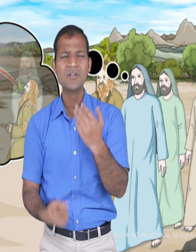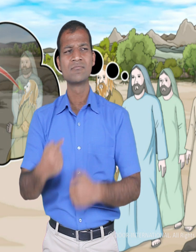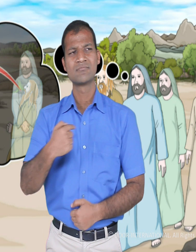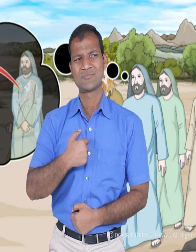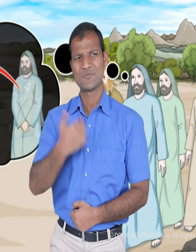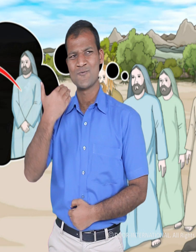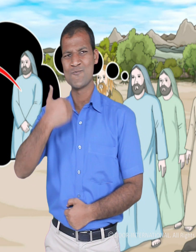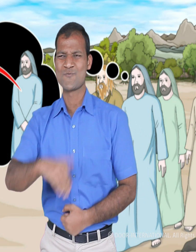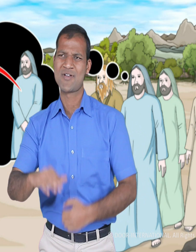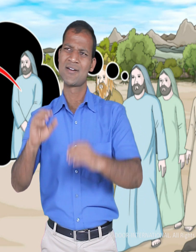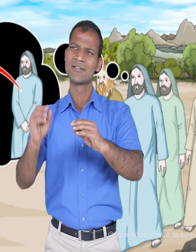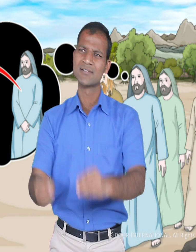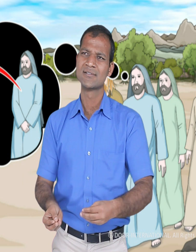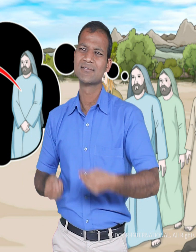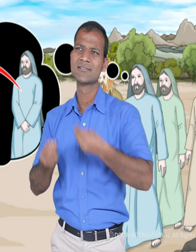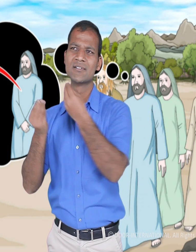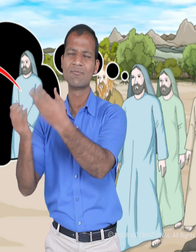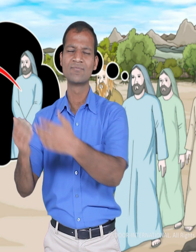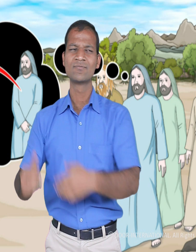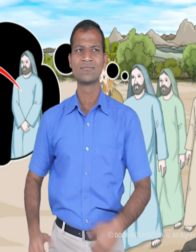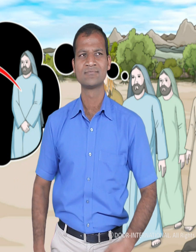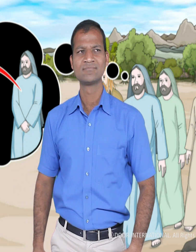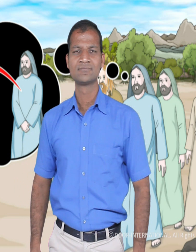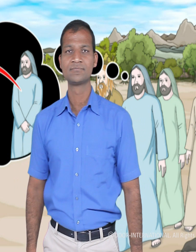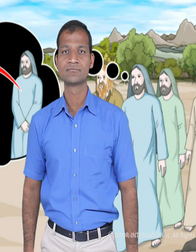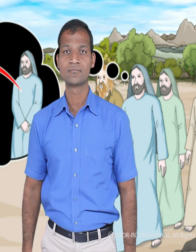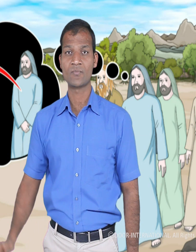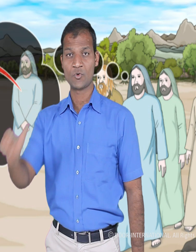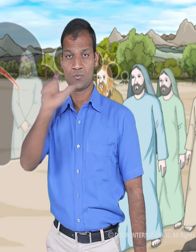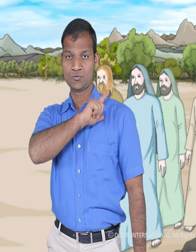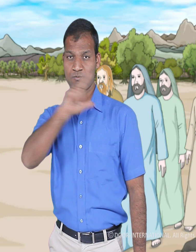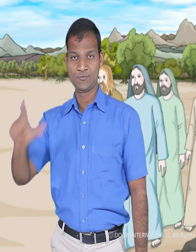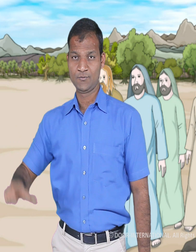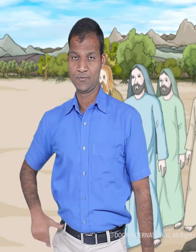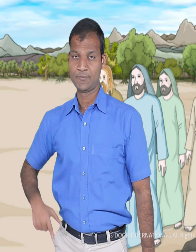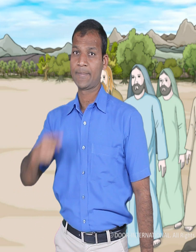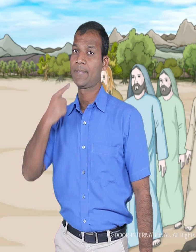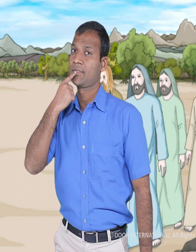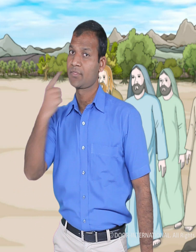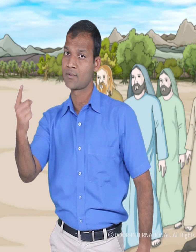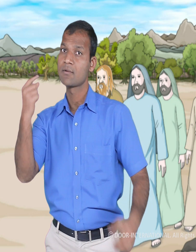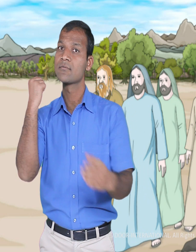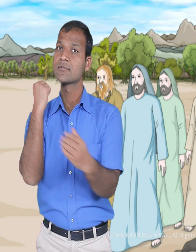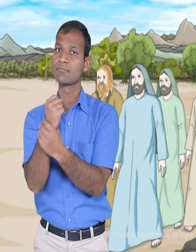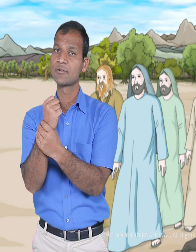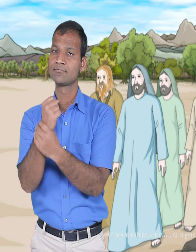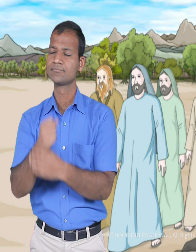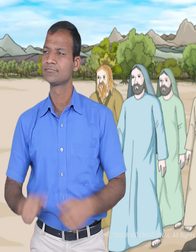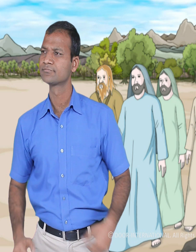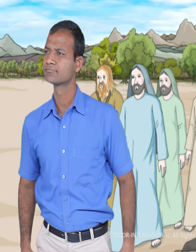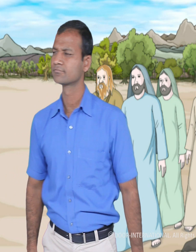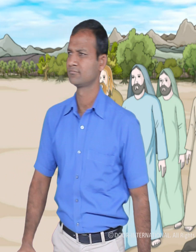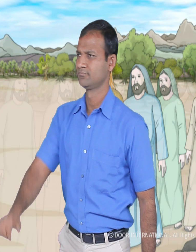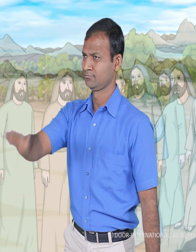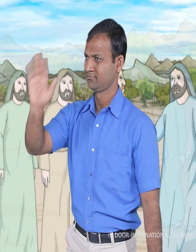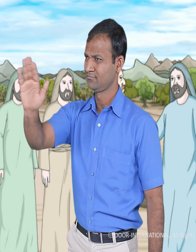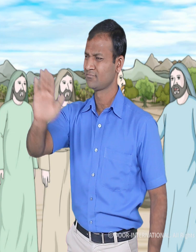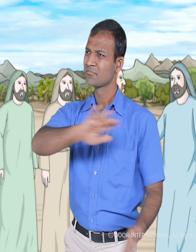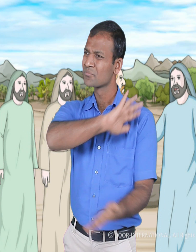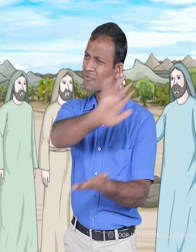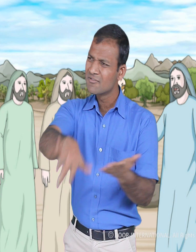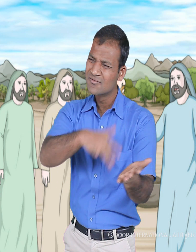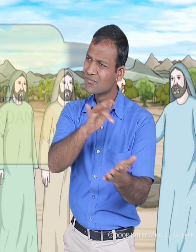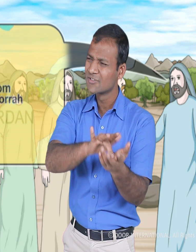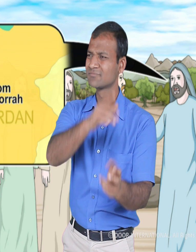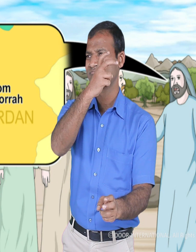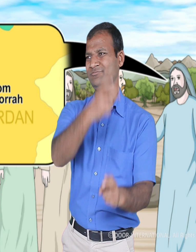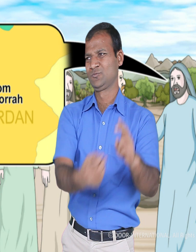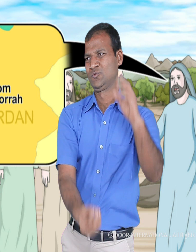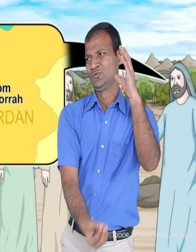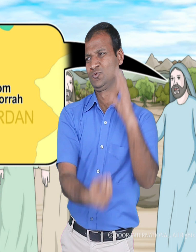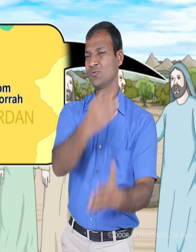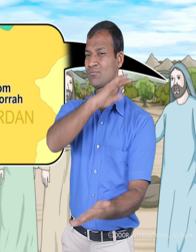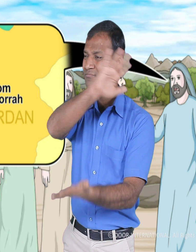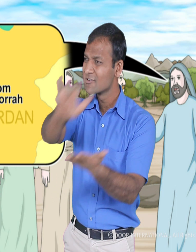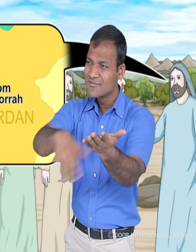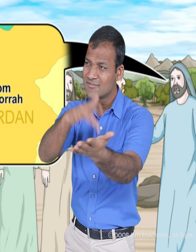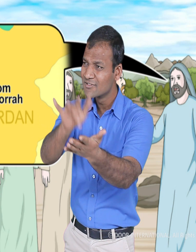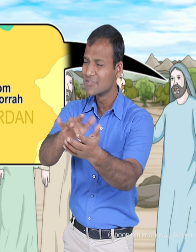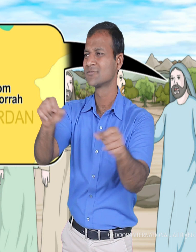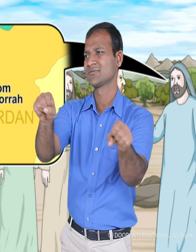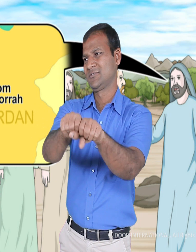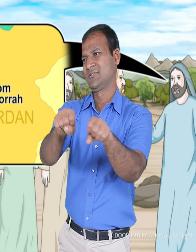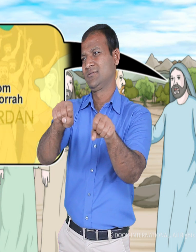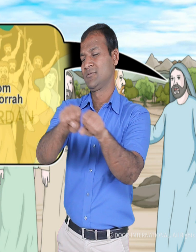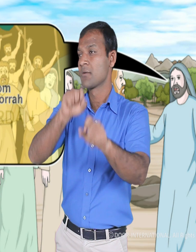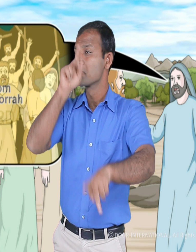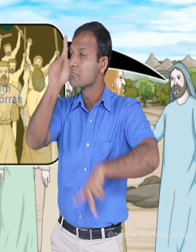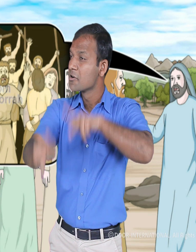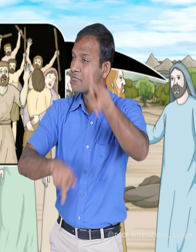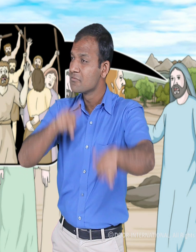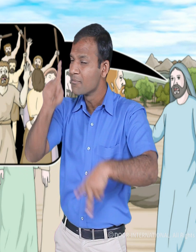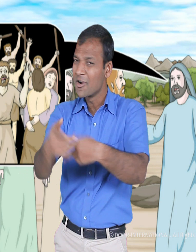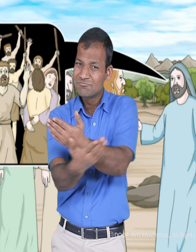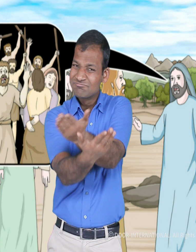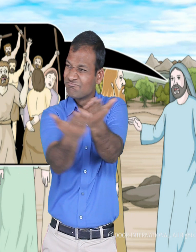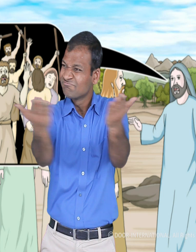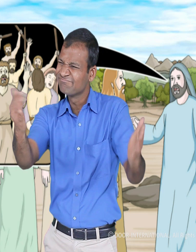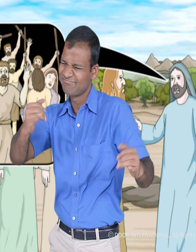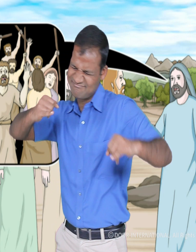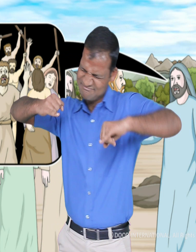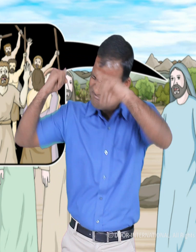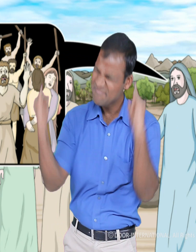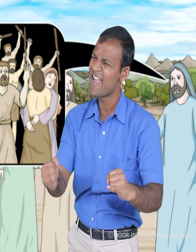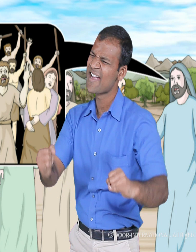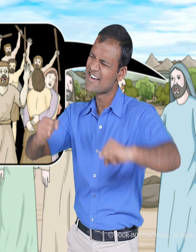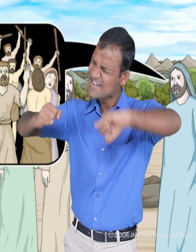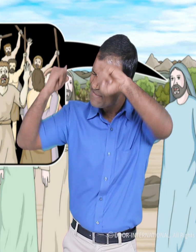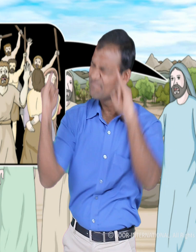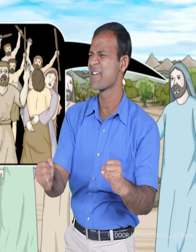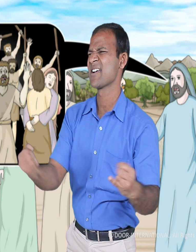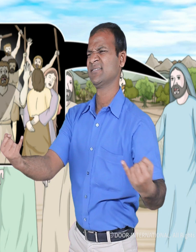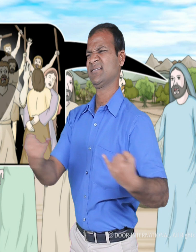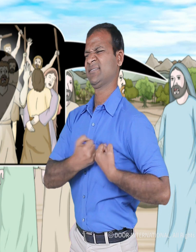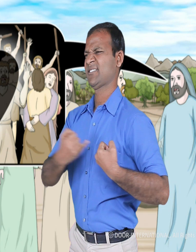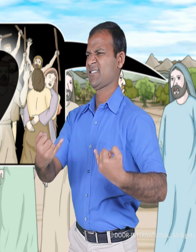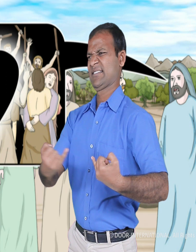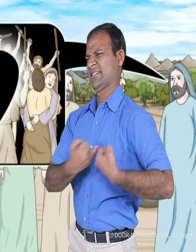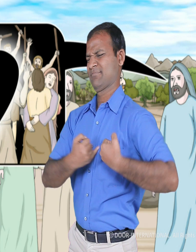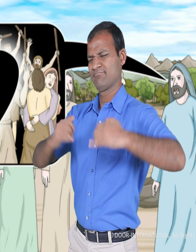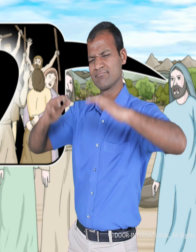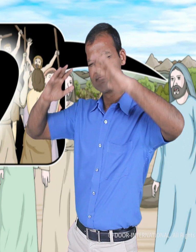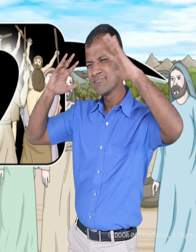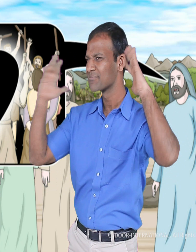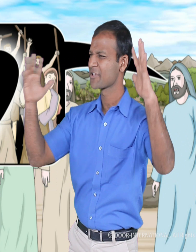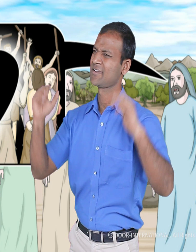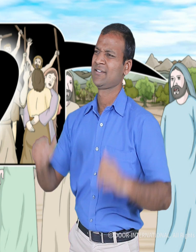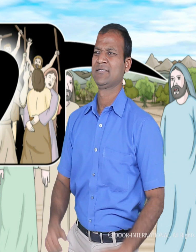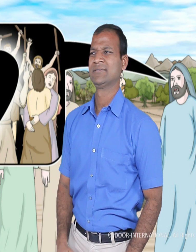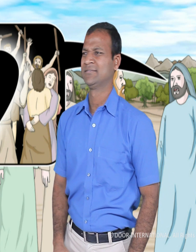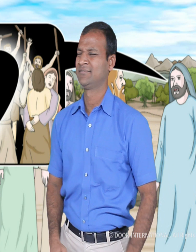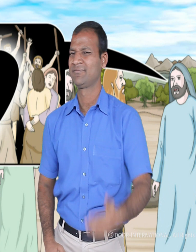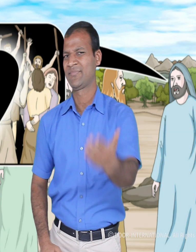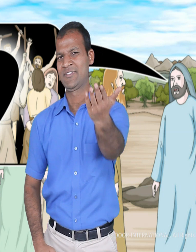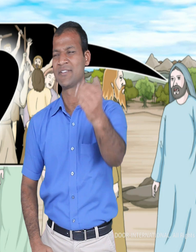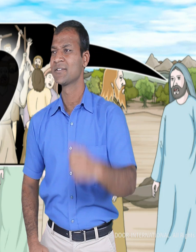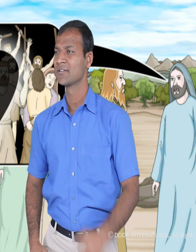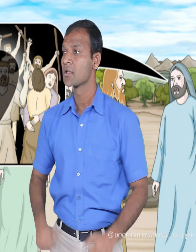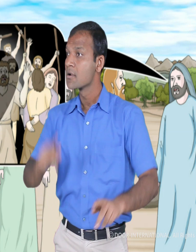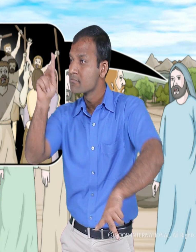Then the LORD said, “The outcry against Sodom and Gomorrah is great.